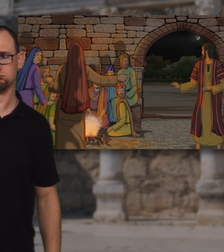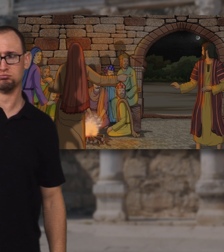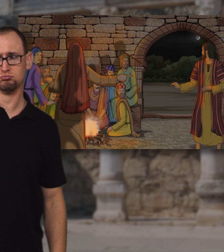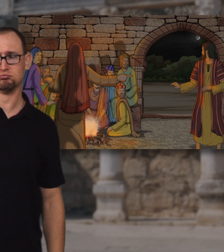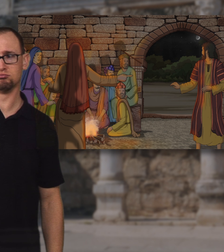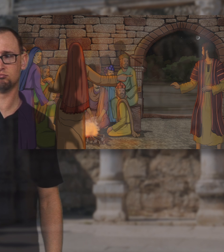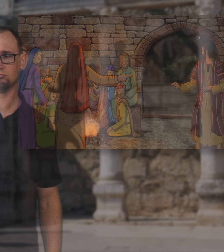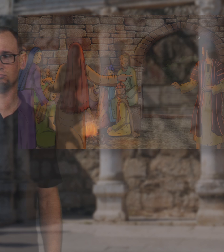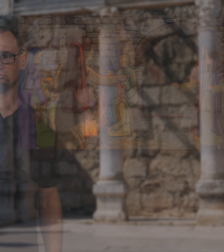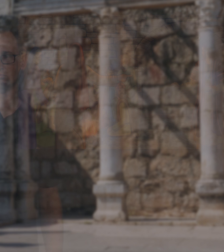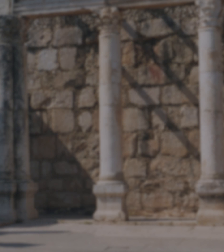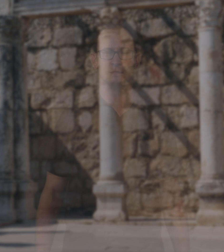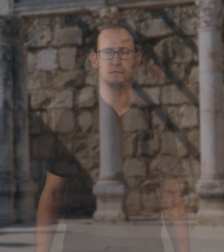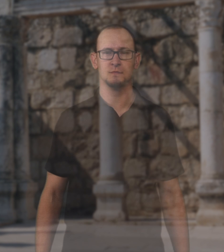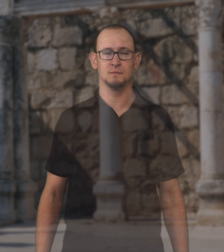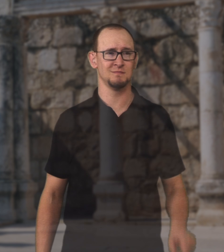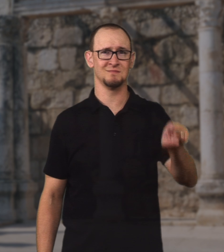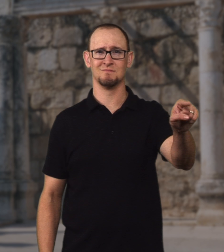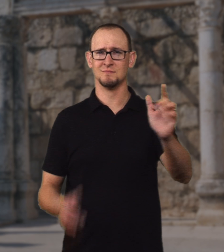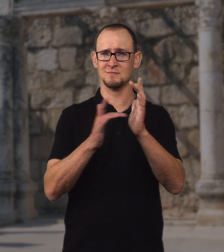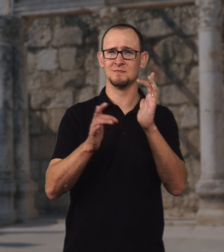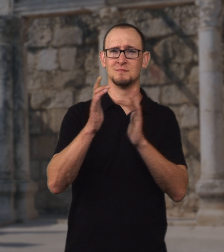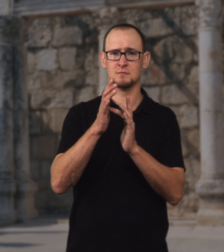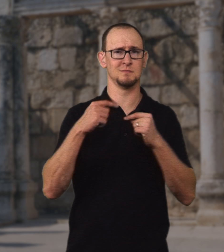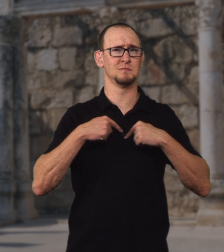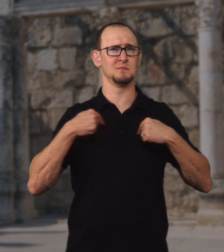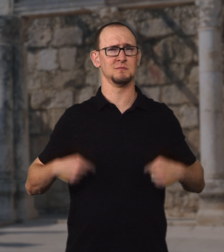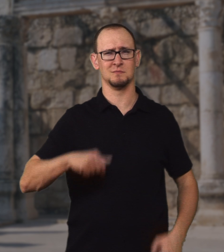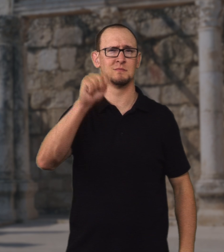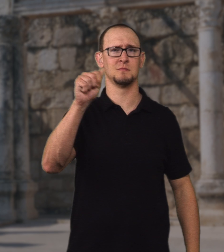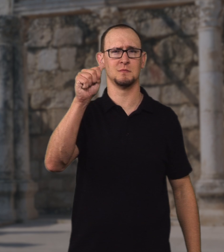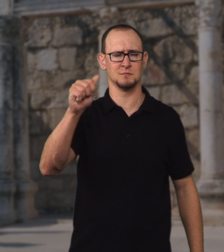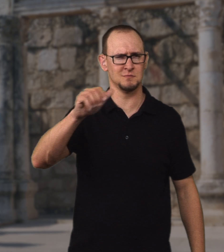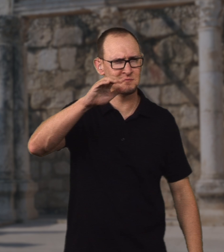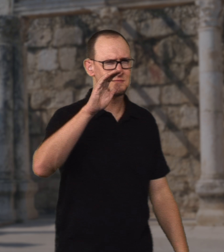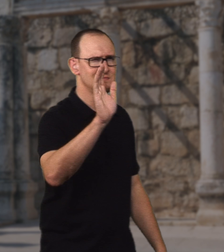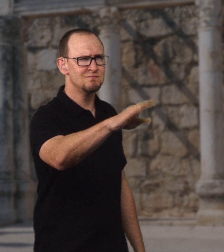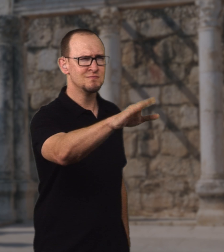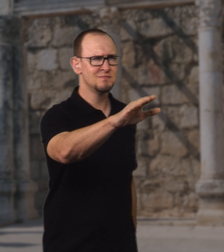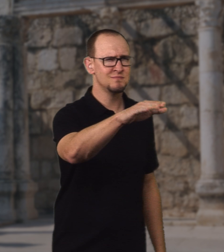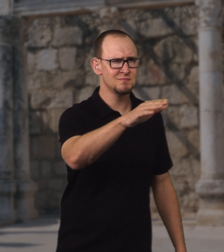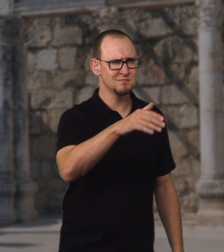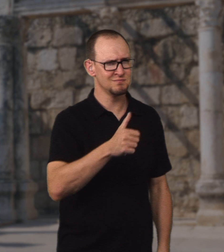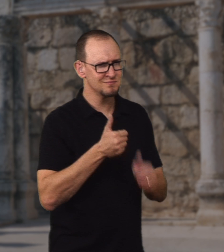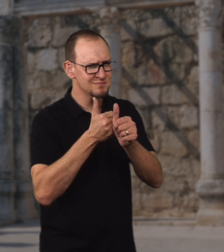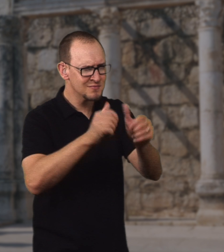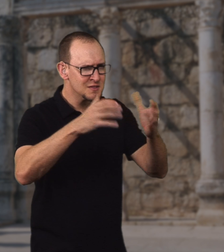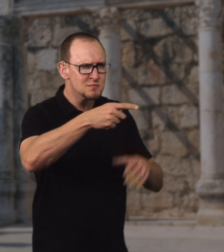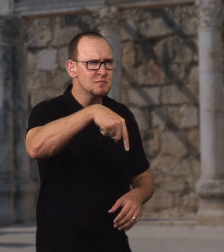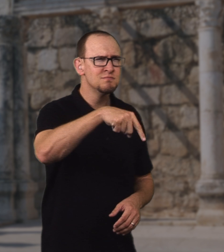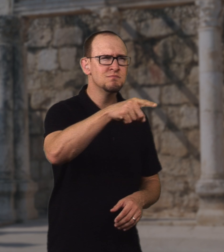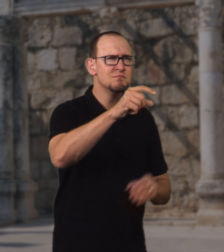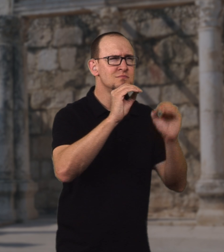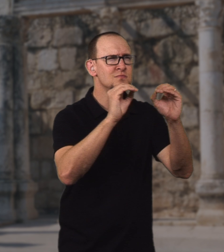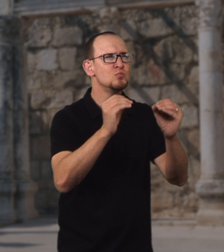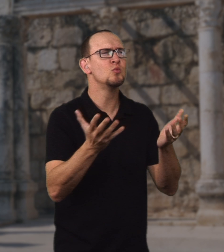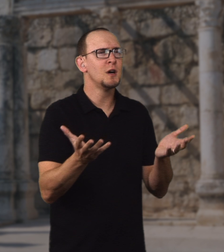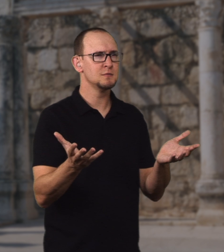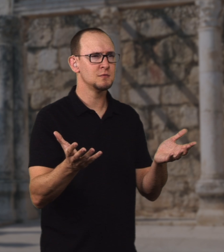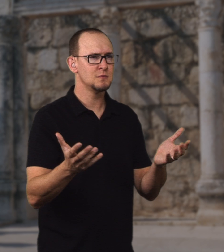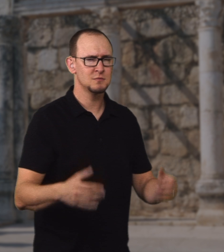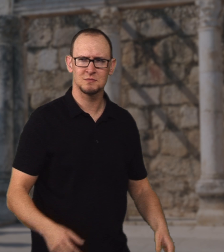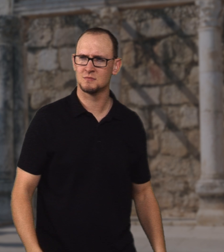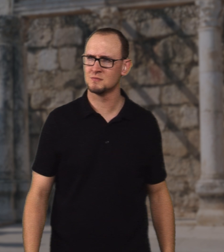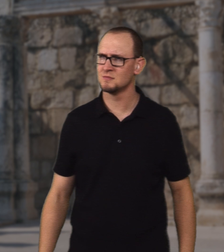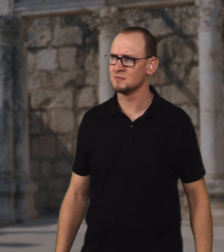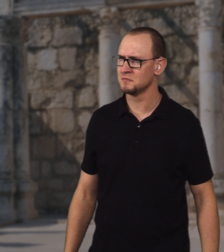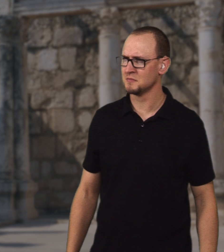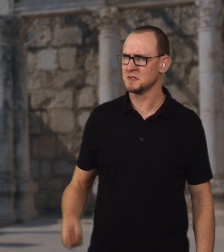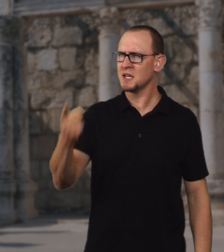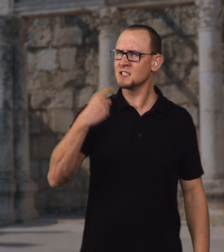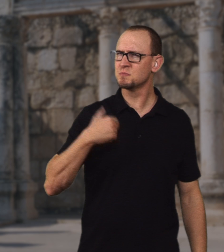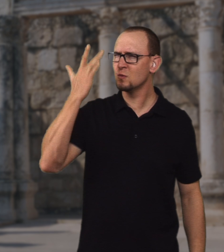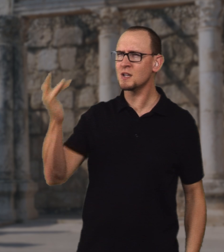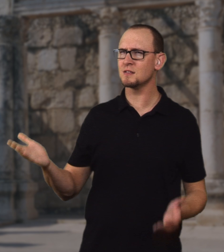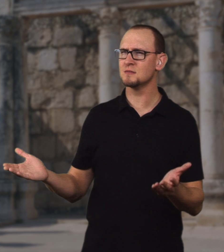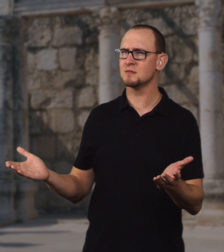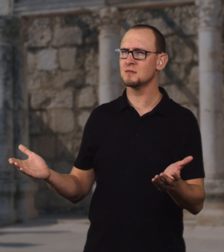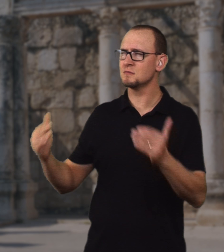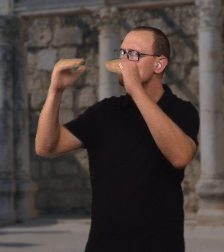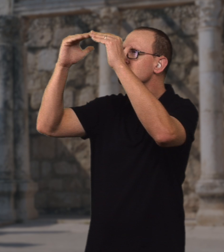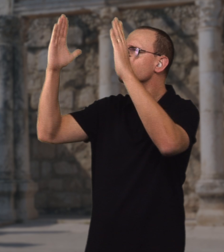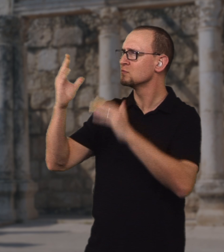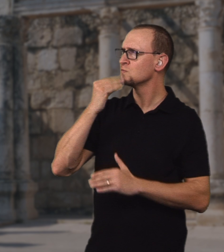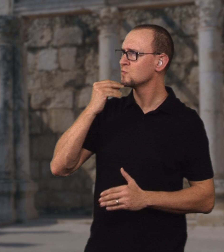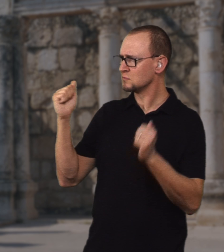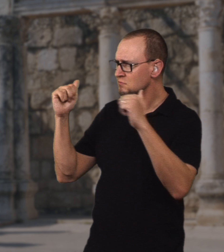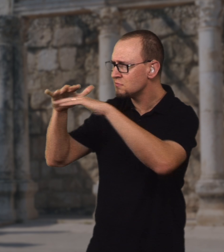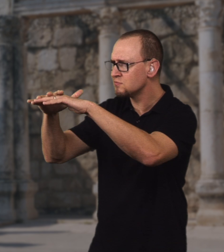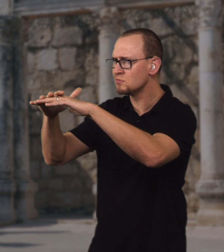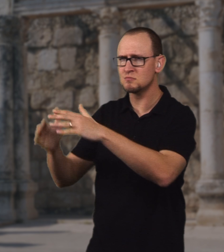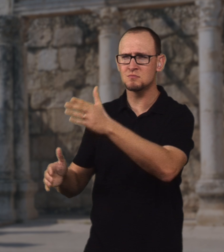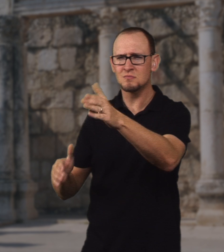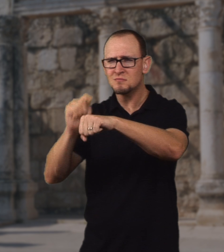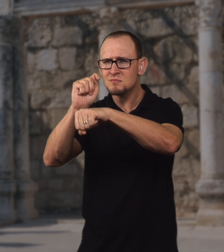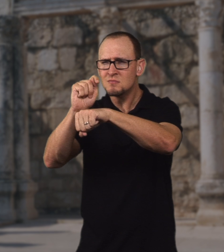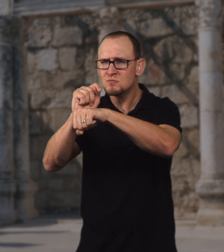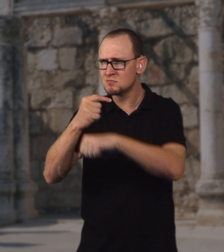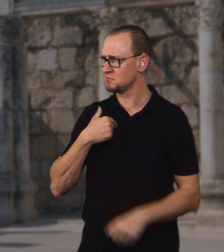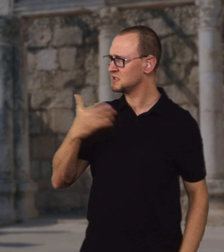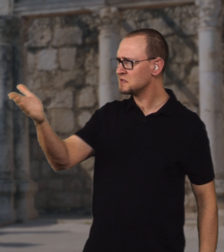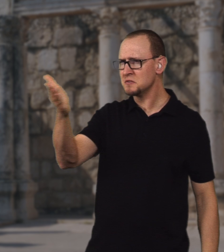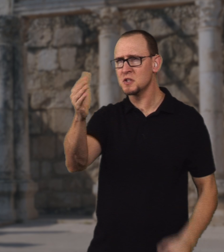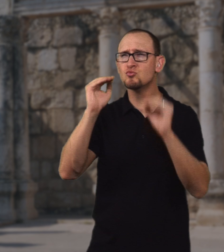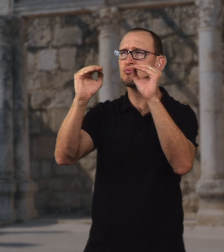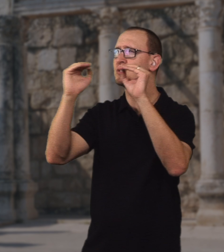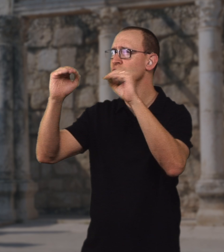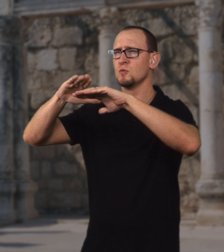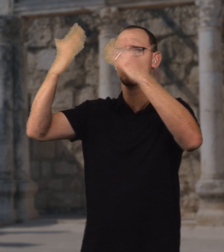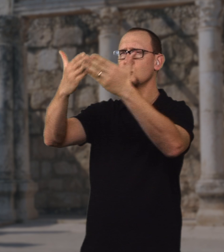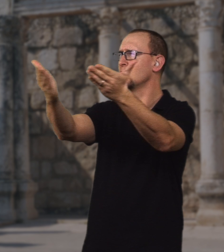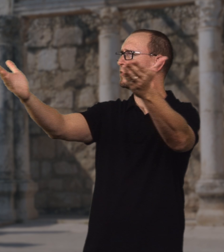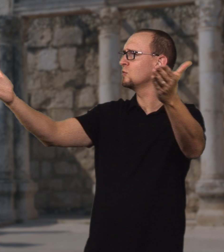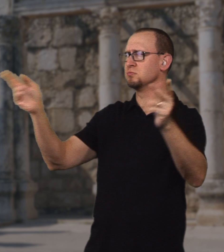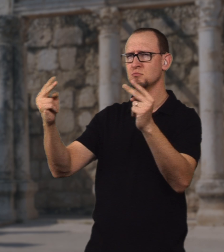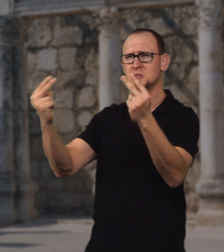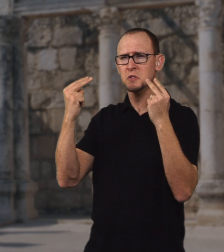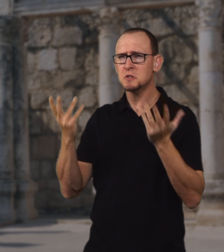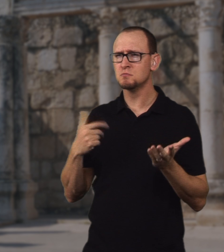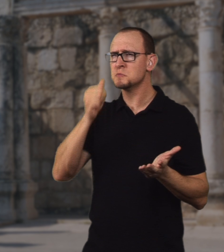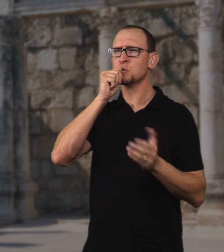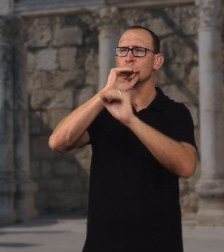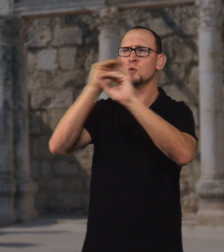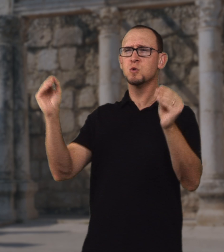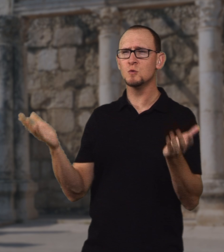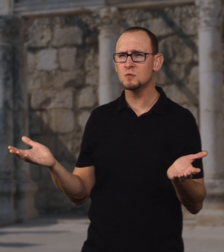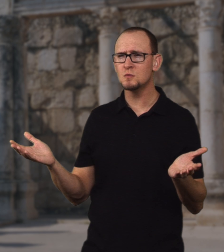A short time later, someone else saw him and said, “You also are one of them.” But Peter said, “Man, I am not.” Meanwhile, the high priest questioned Jesus about His disciples and His teaching.